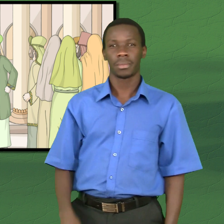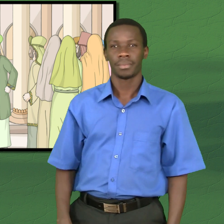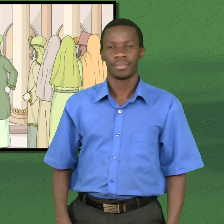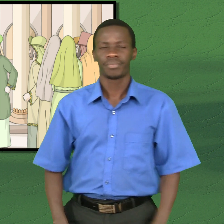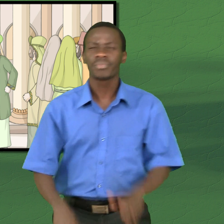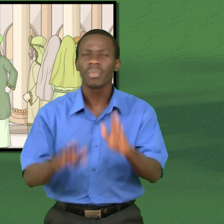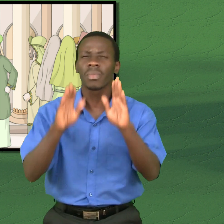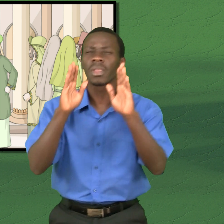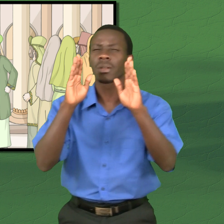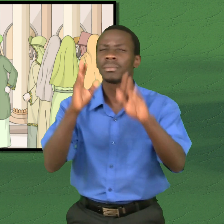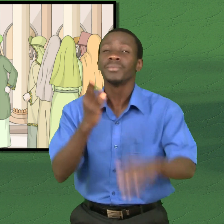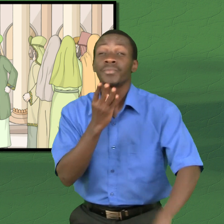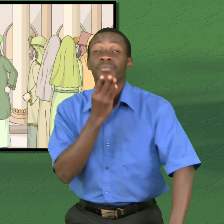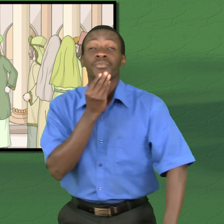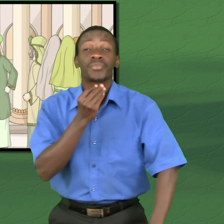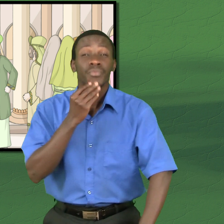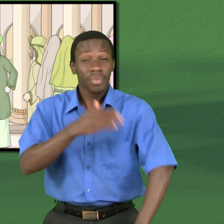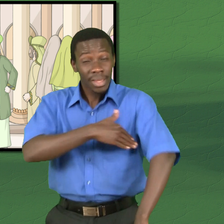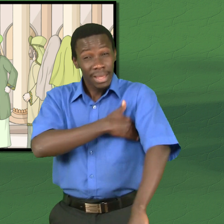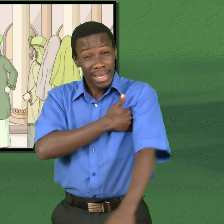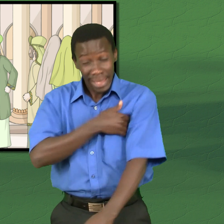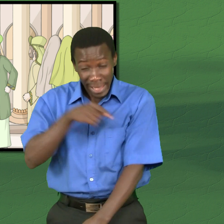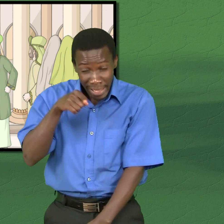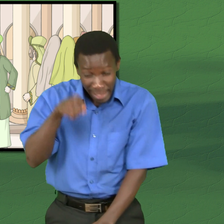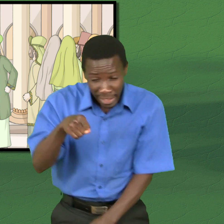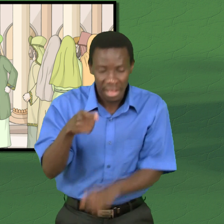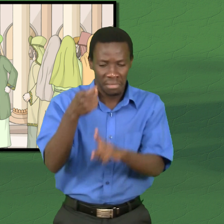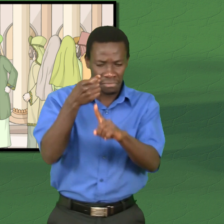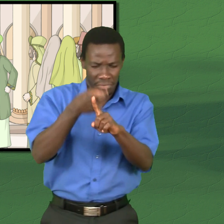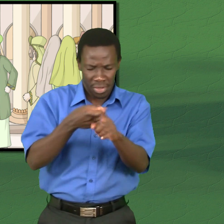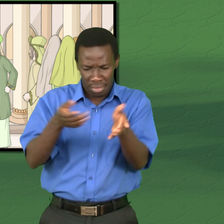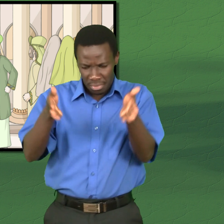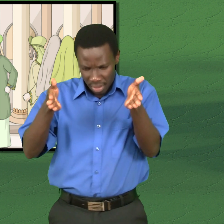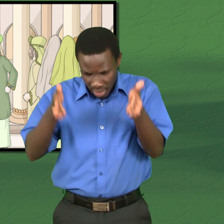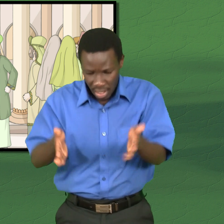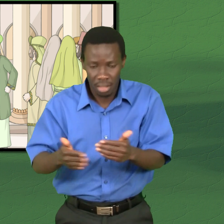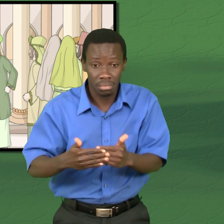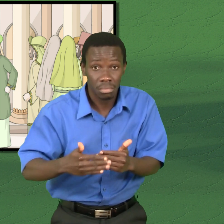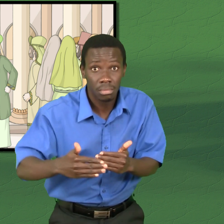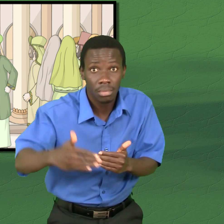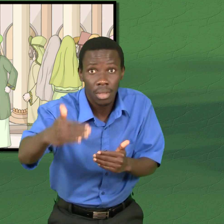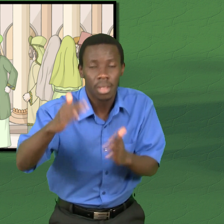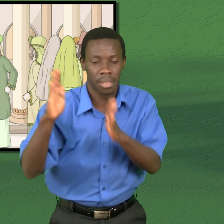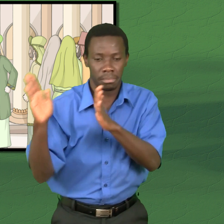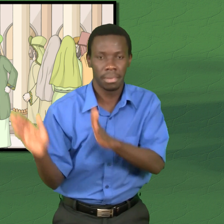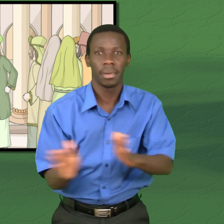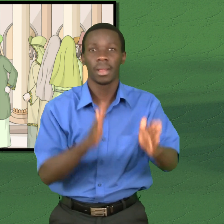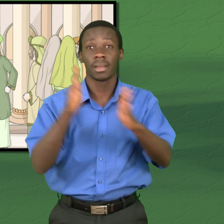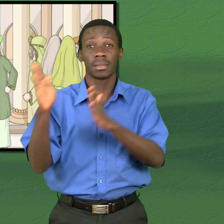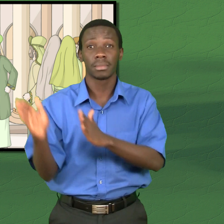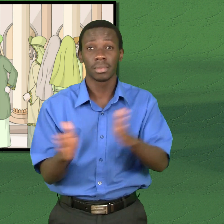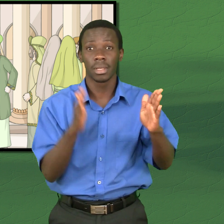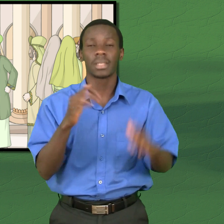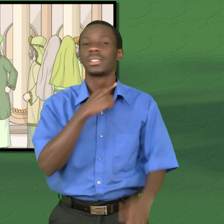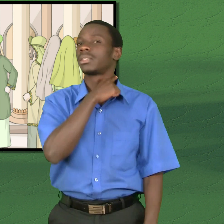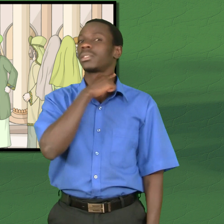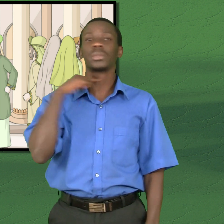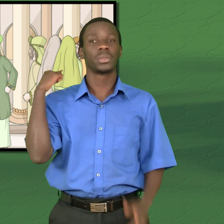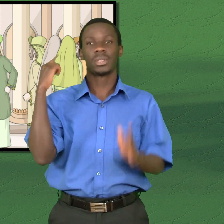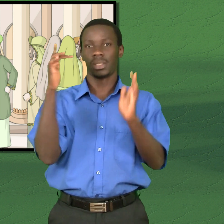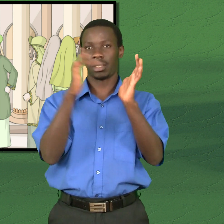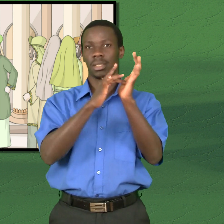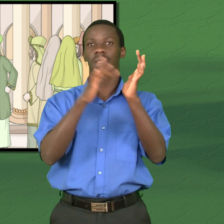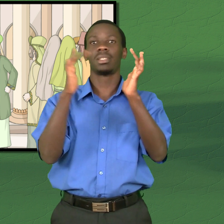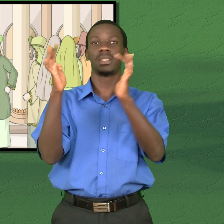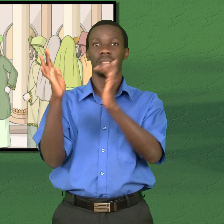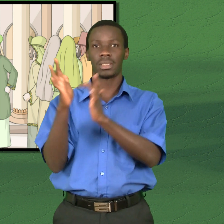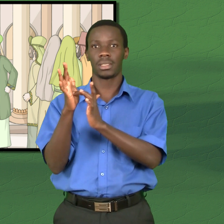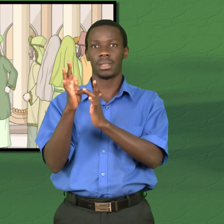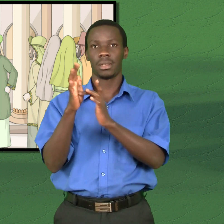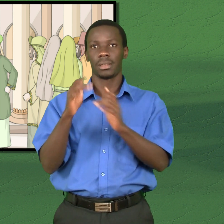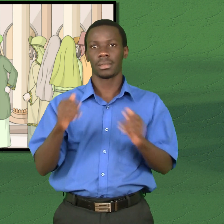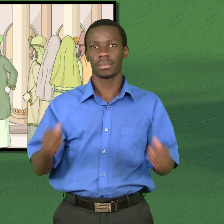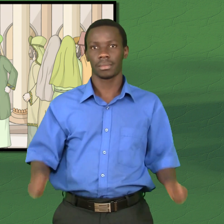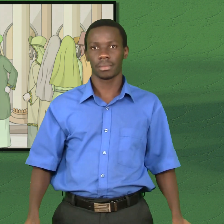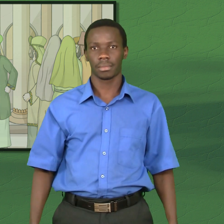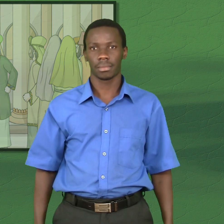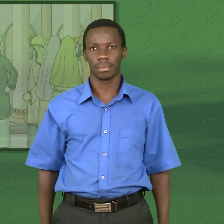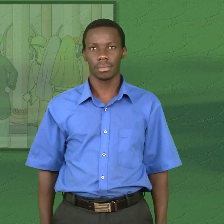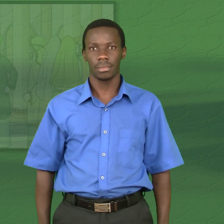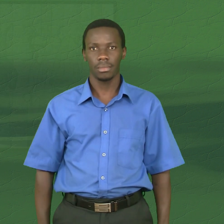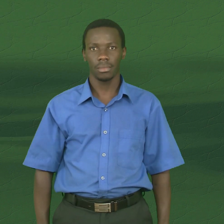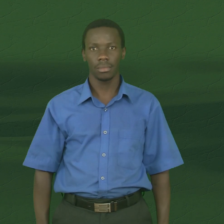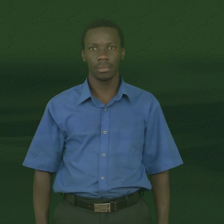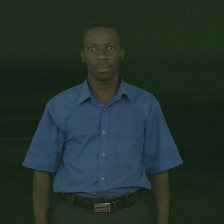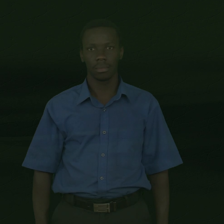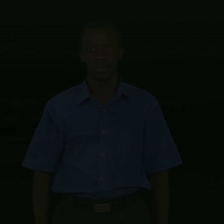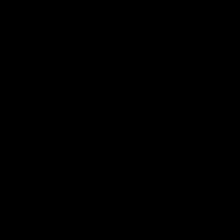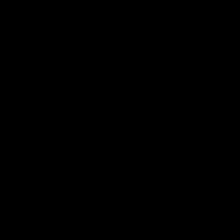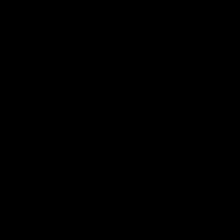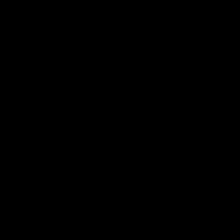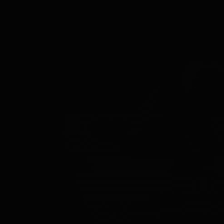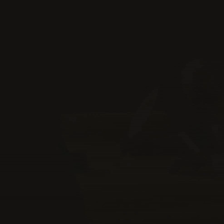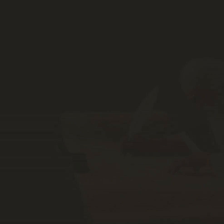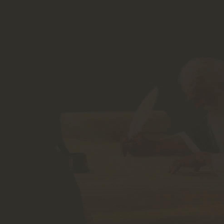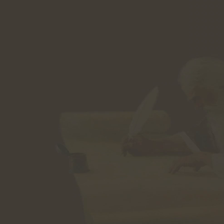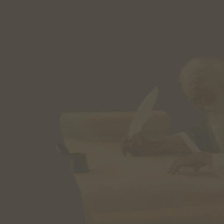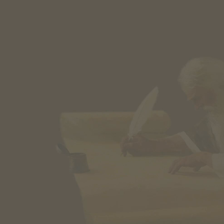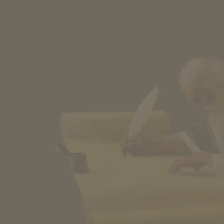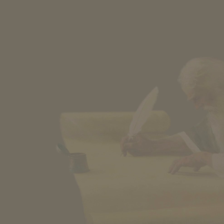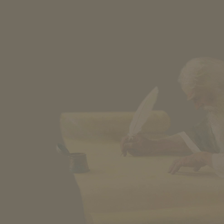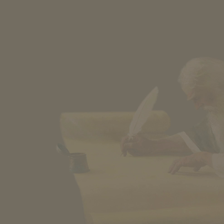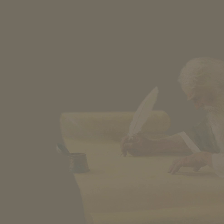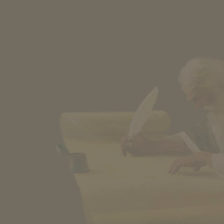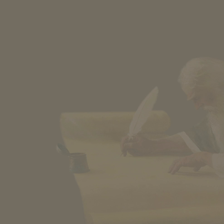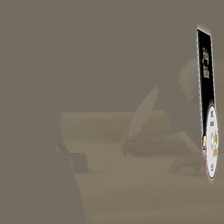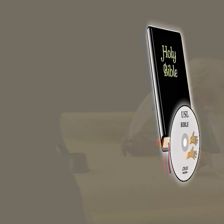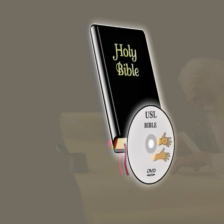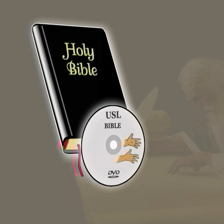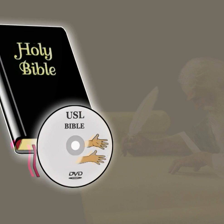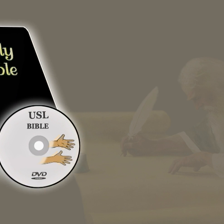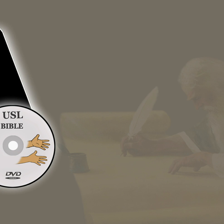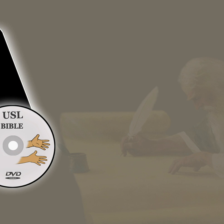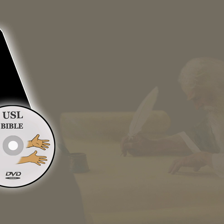So from that day on they plotted to kill Him.